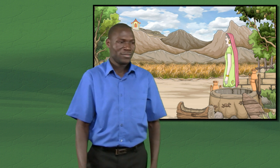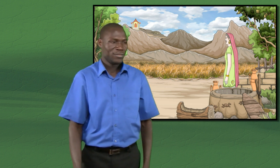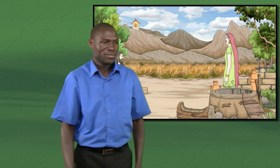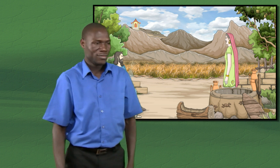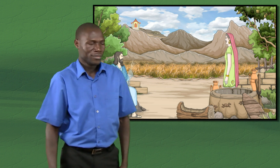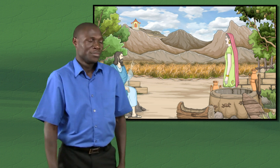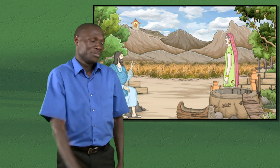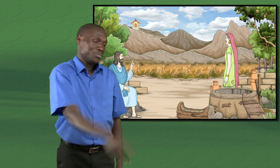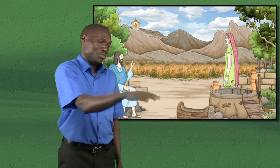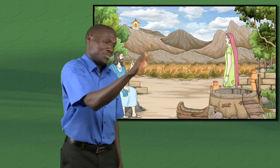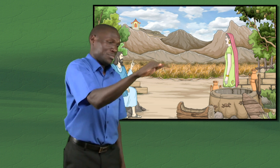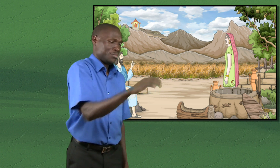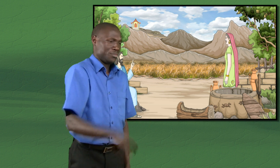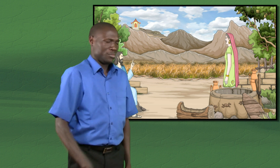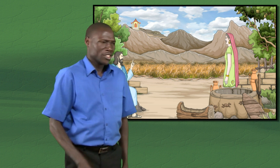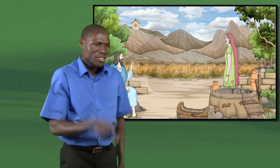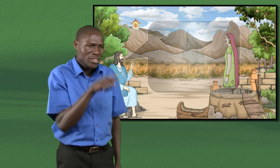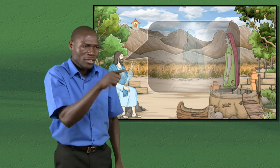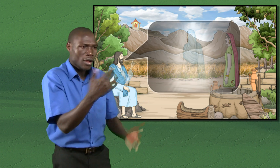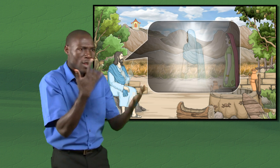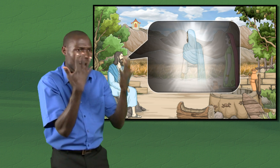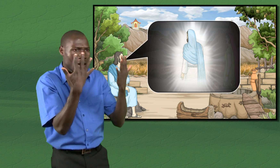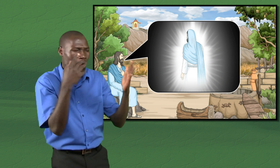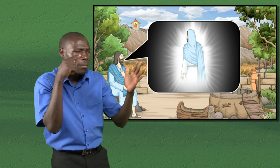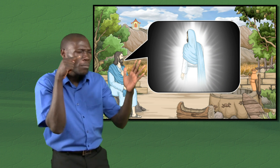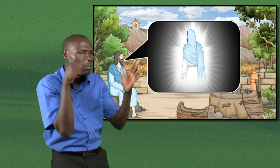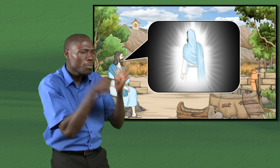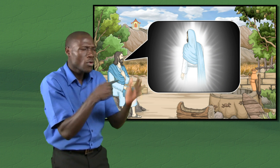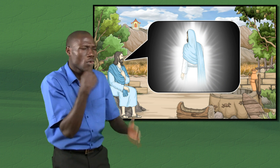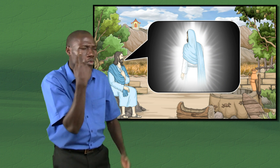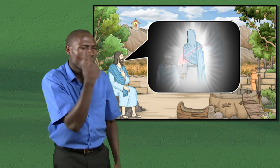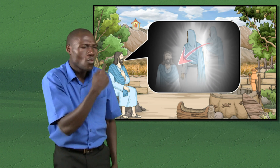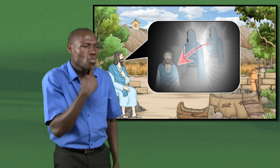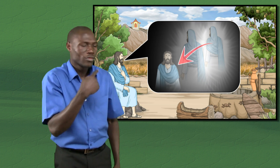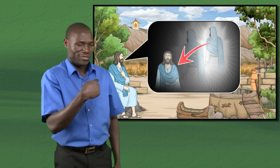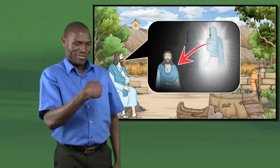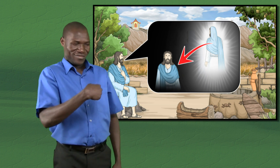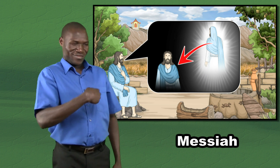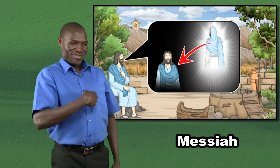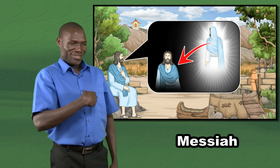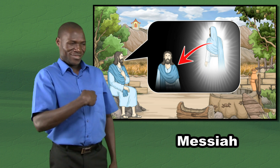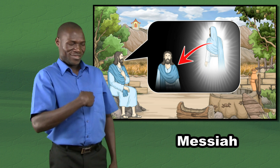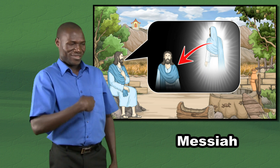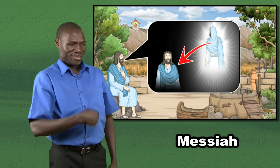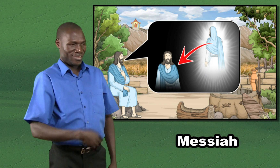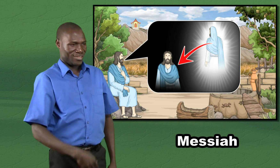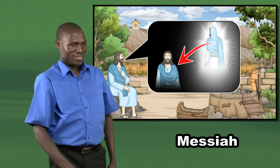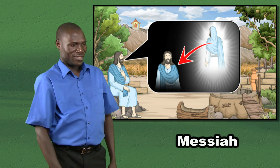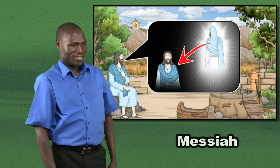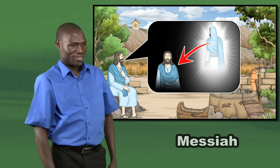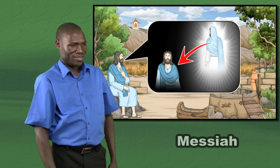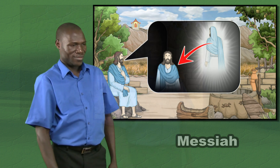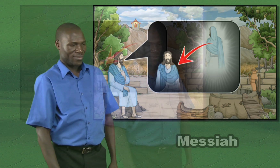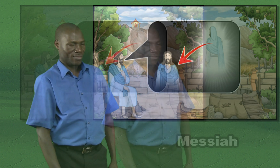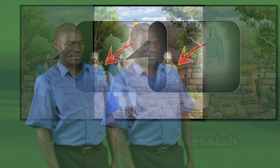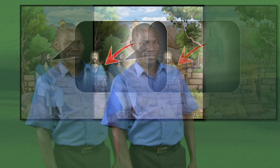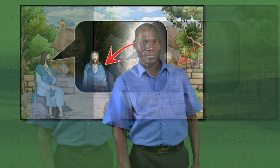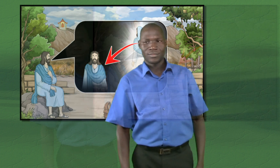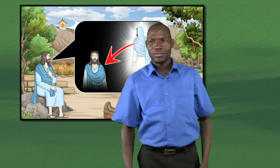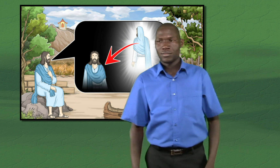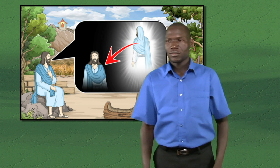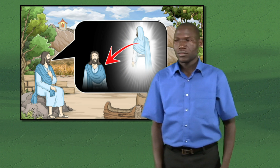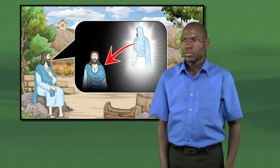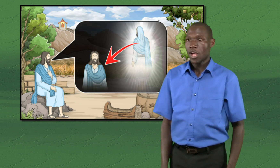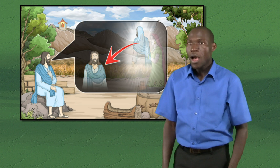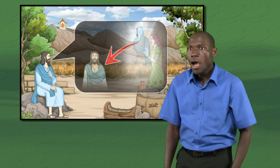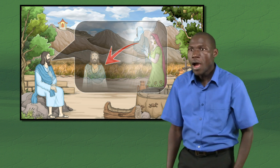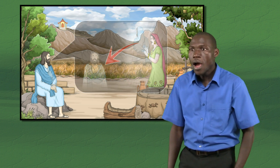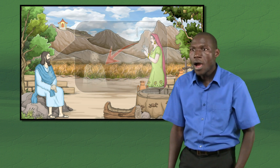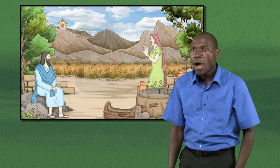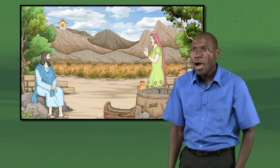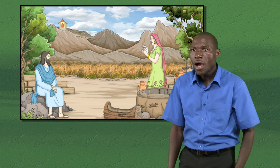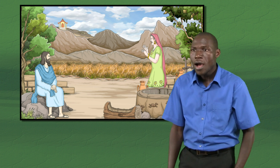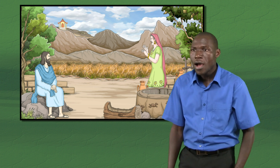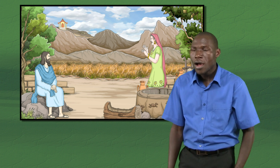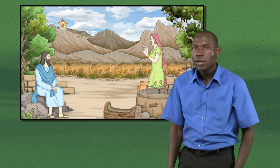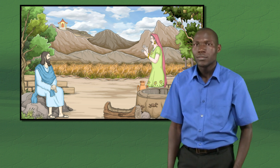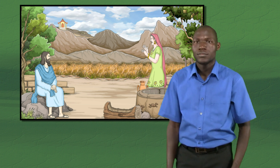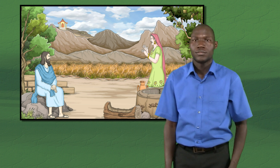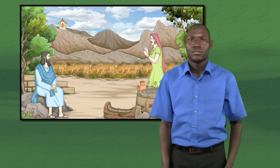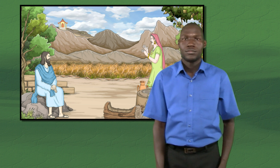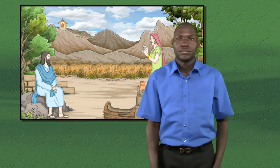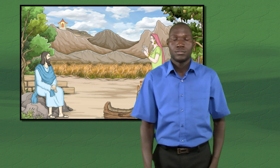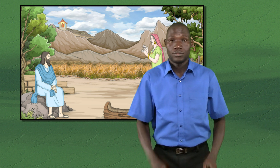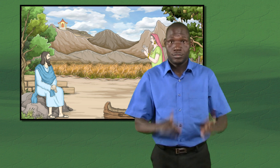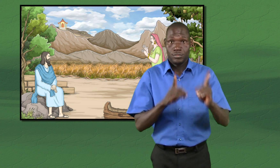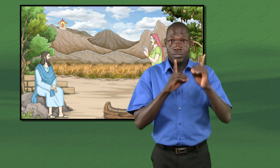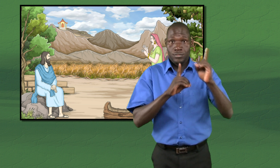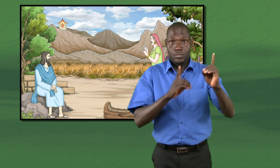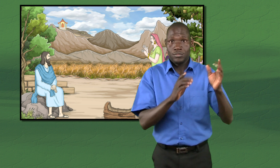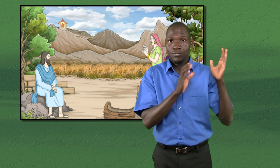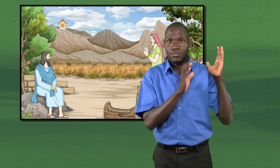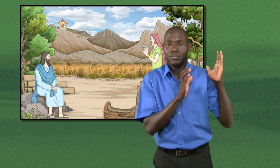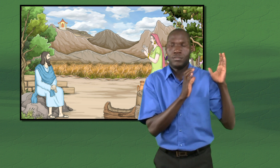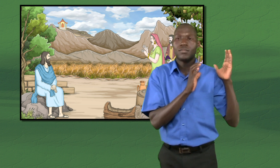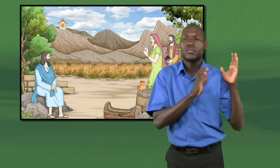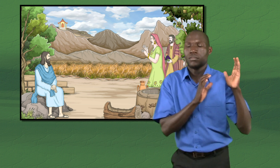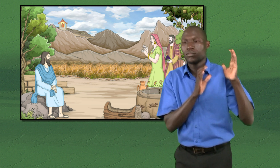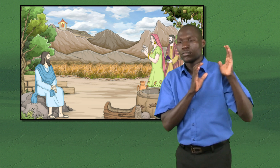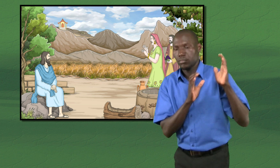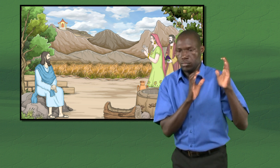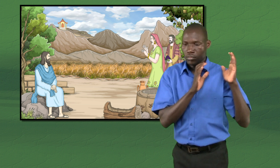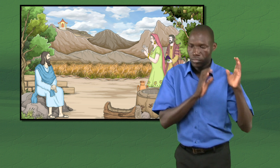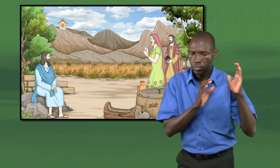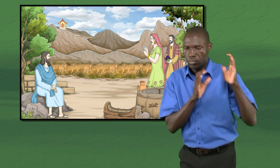Jesus answered, “I who speak to you am He.”